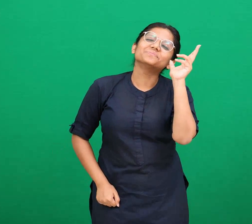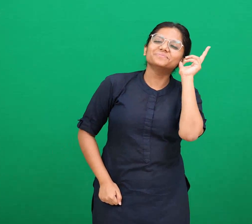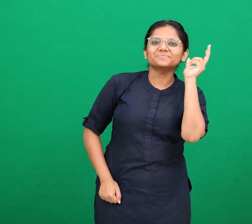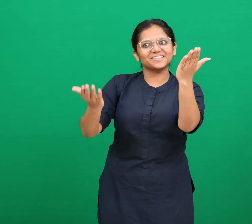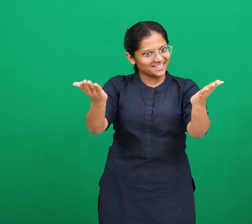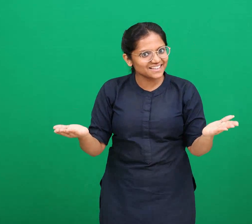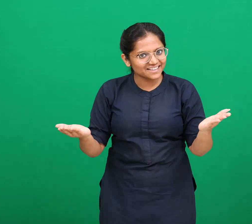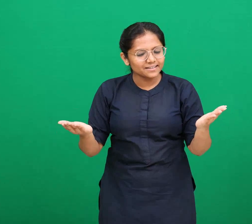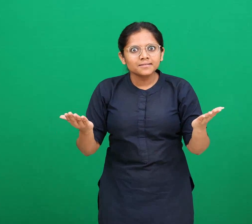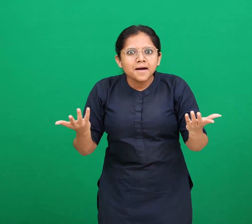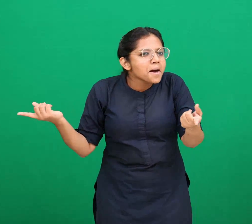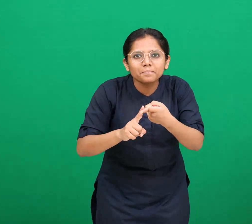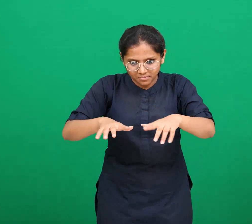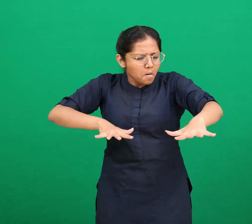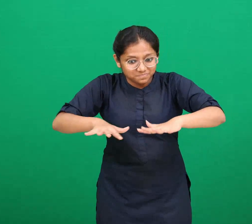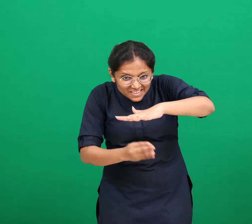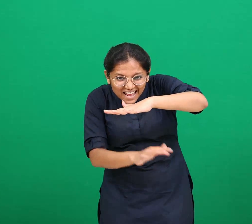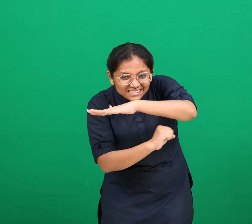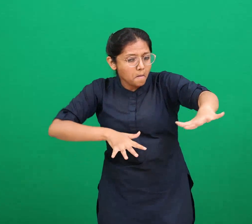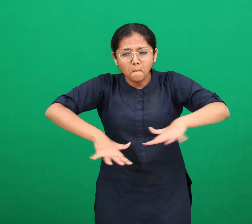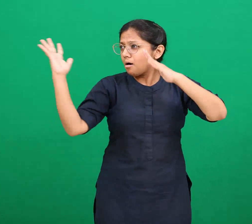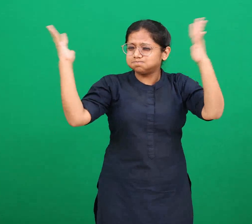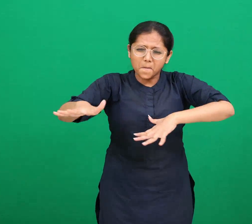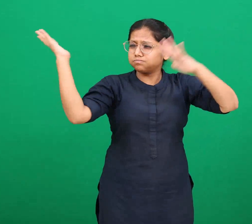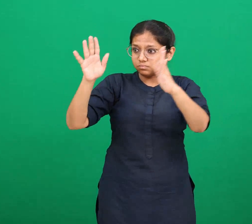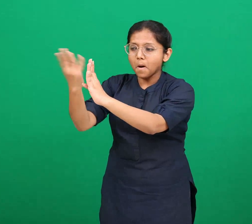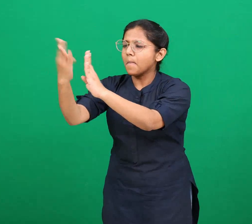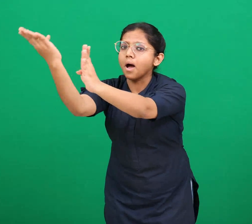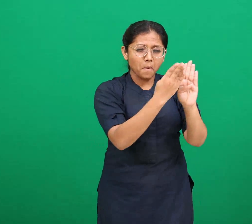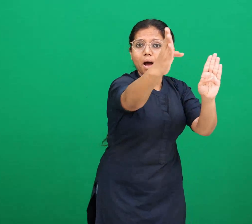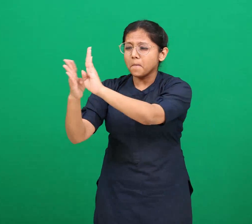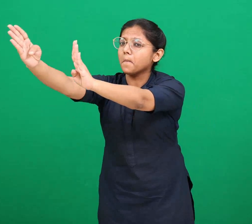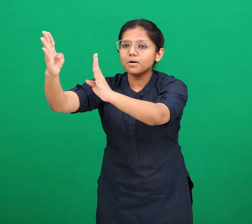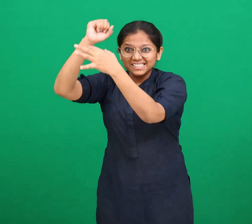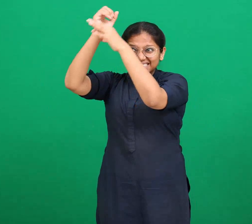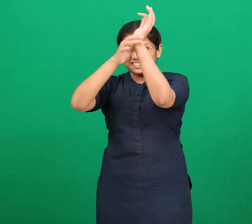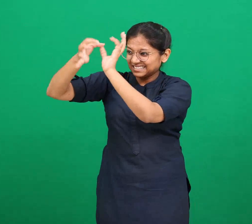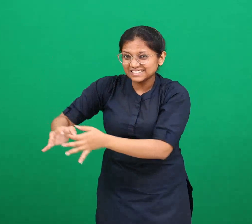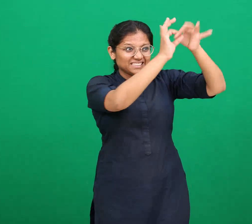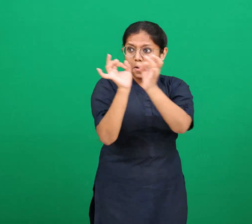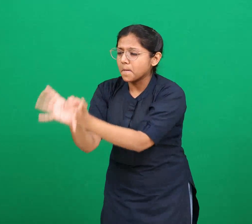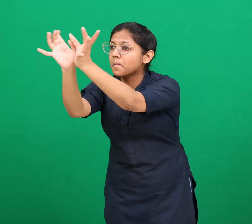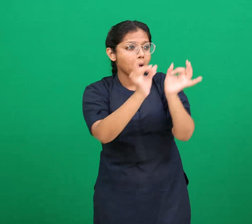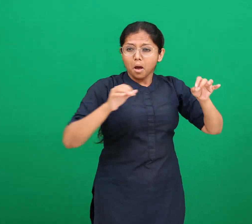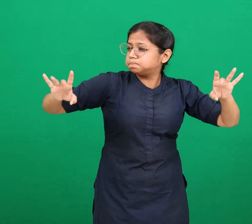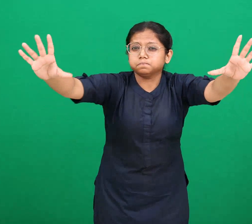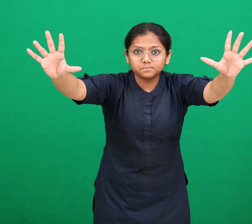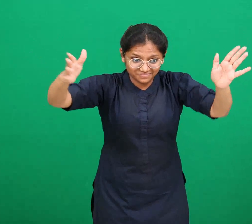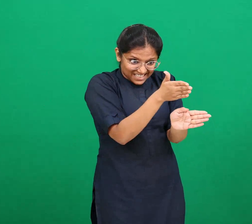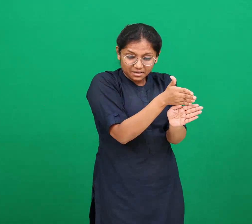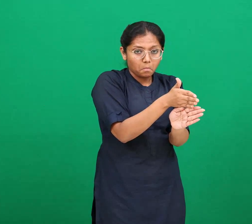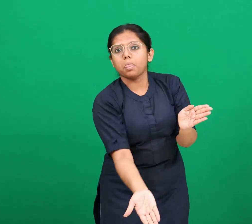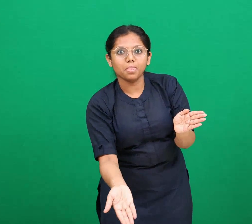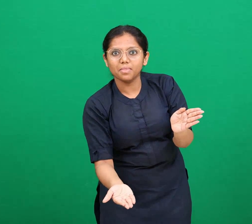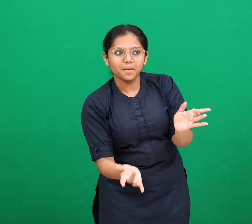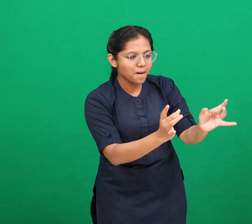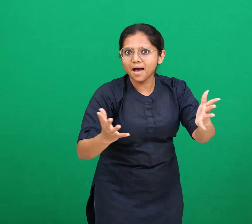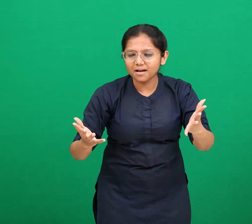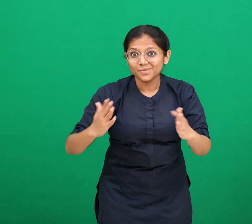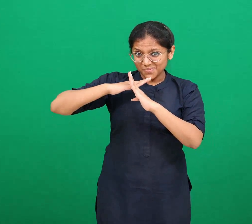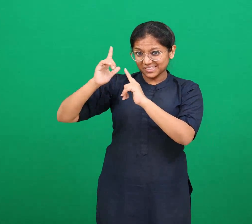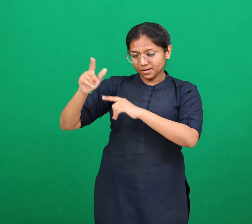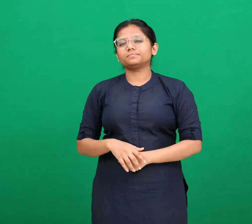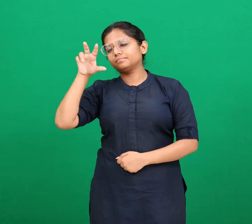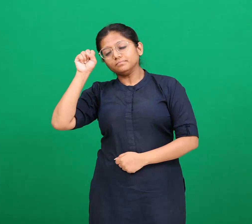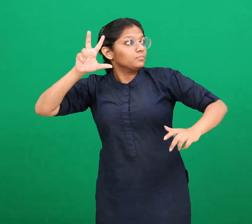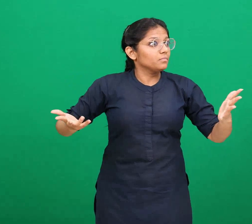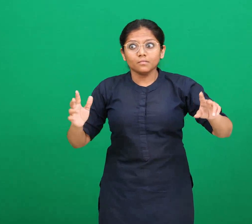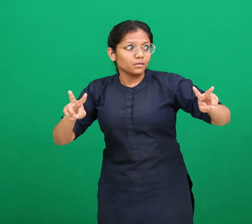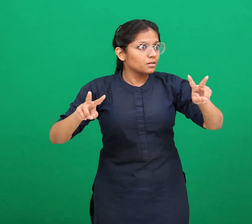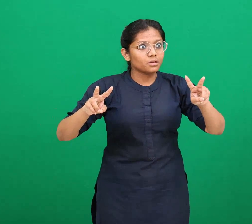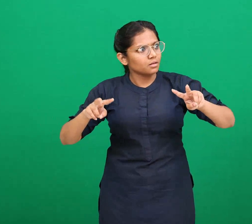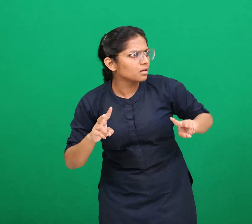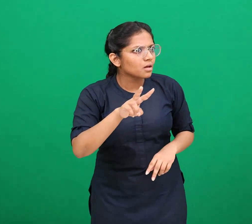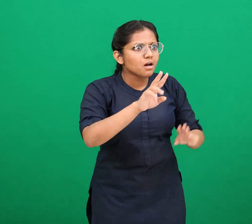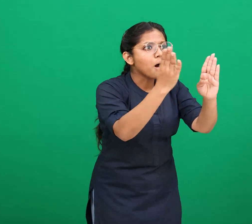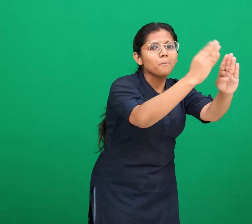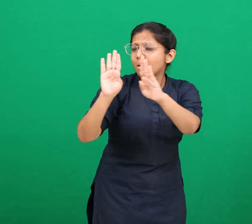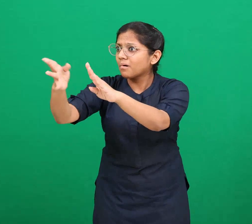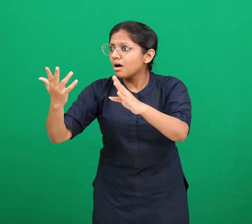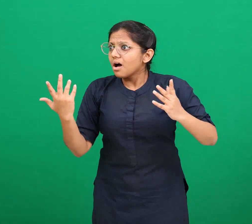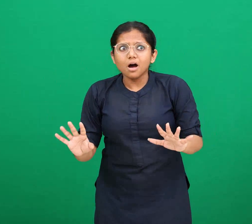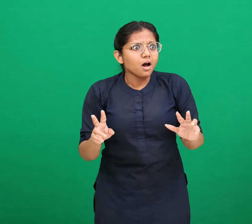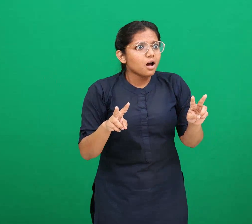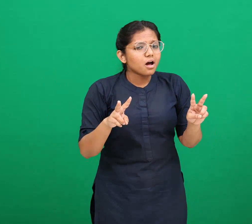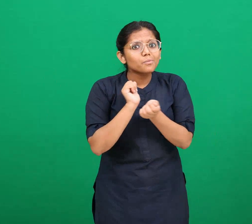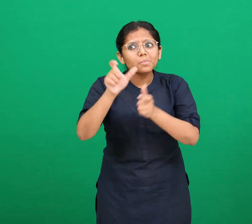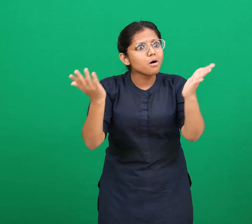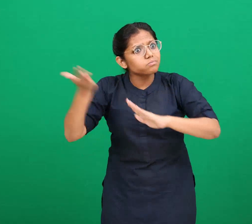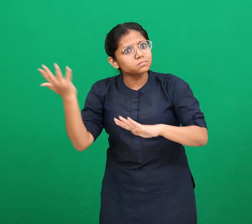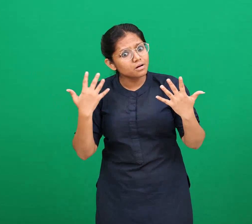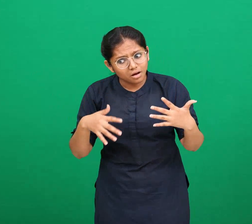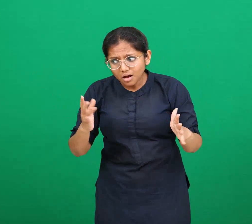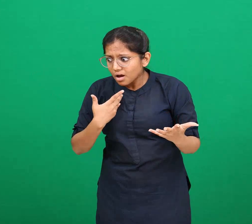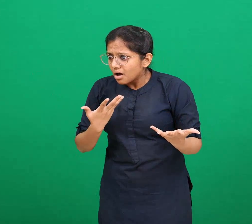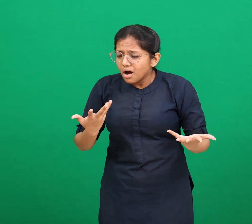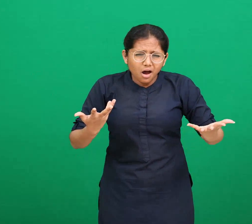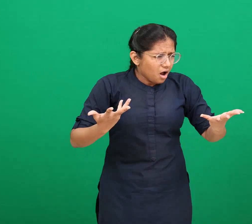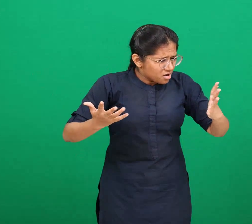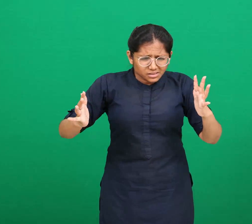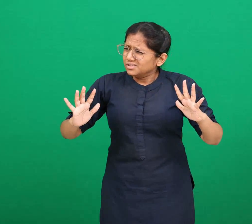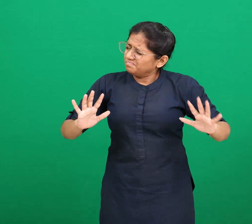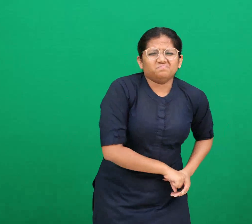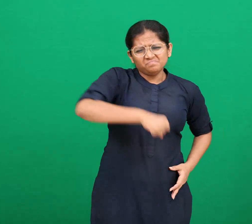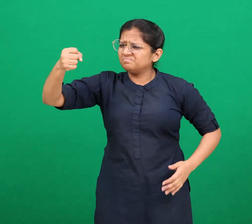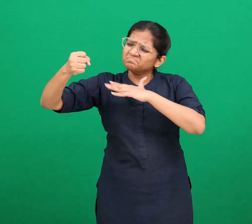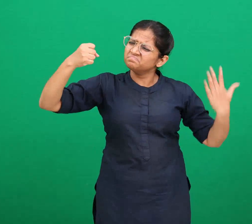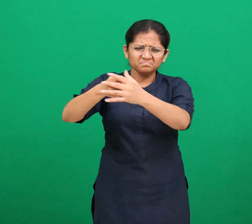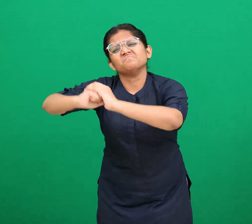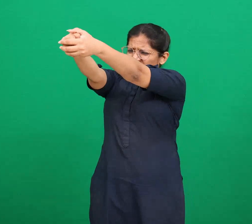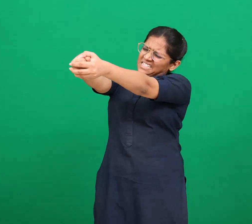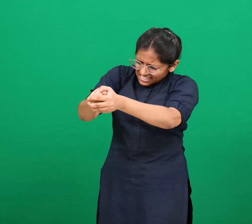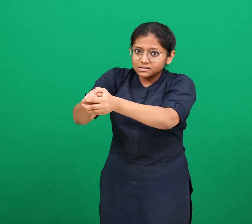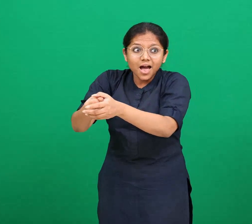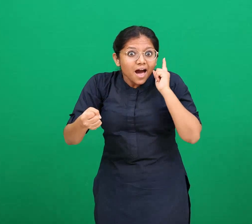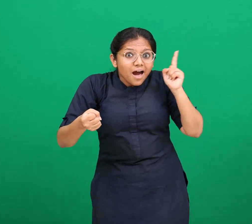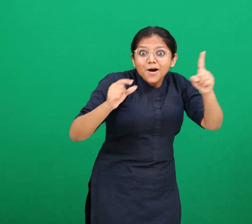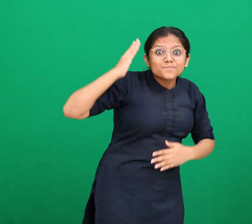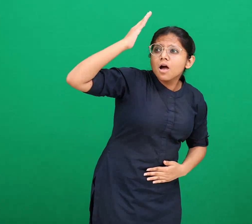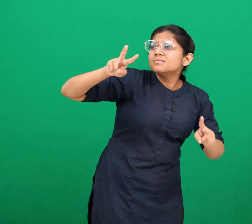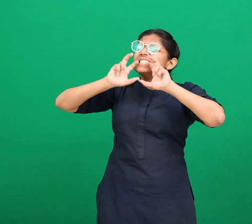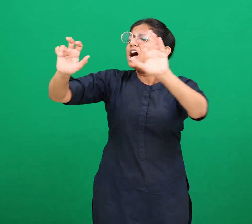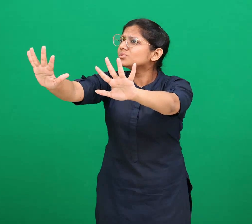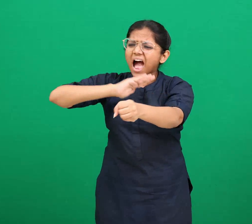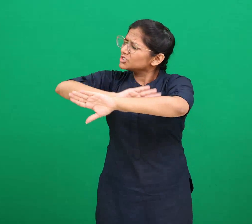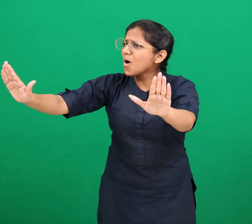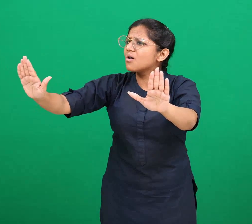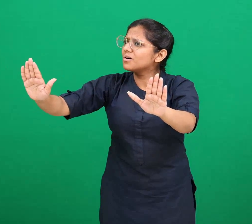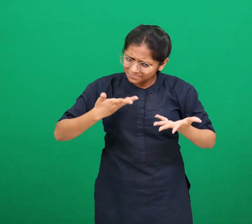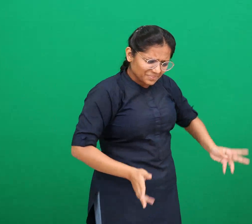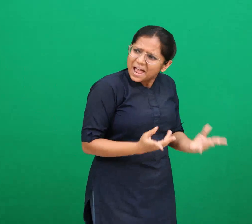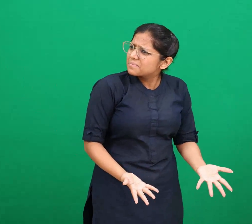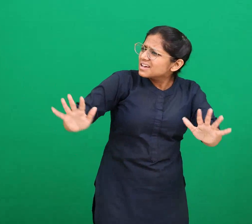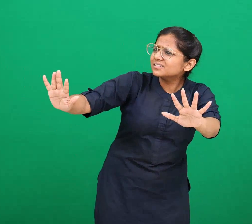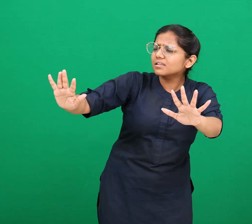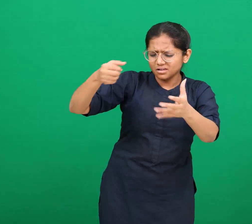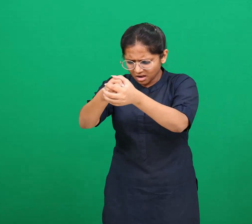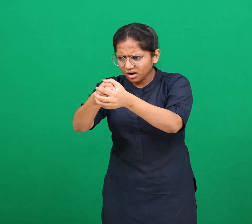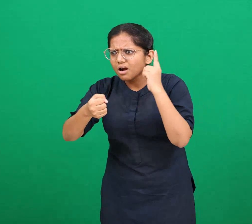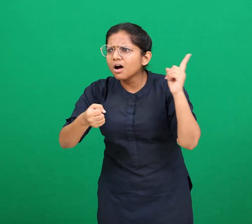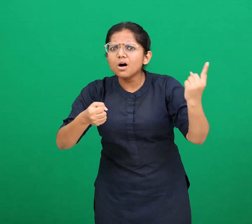At once all the doors flew open and everyone's chains came loose. When the jailer woke up and saw the prison doors open, he drew his sword and was about to kill himself, presuming that the prisoners had escaped.